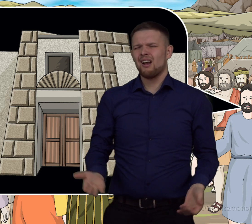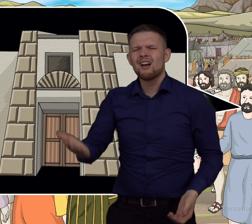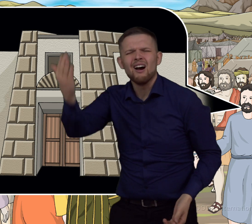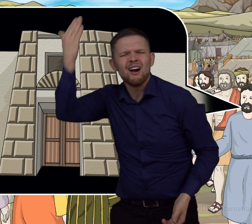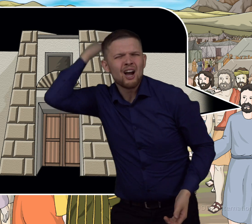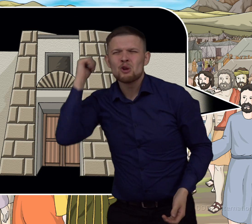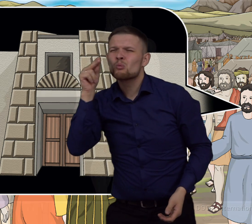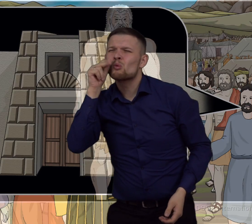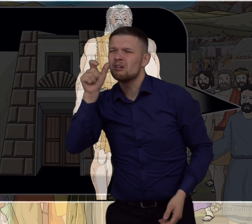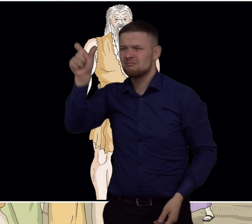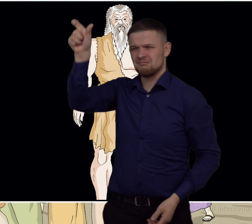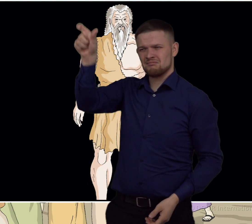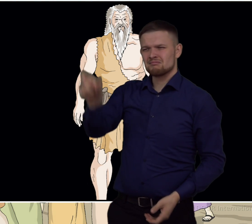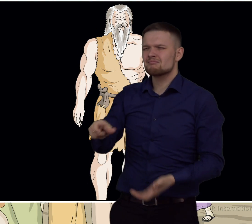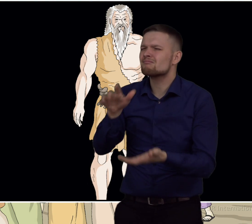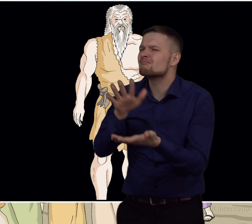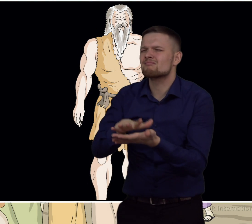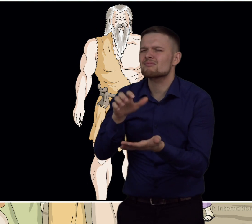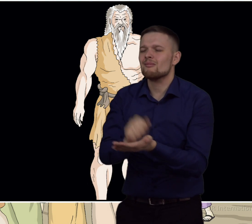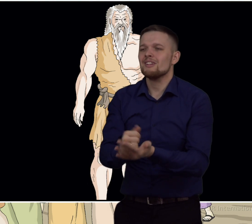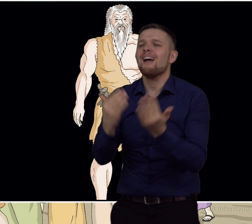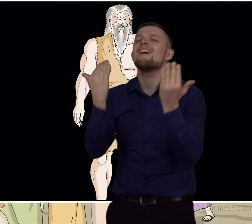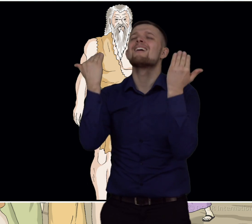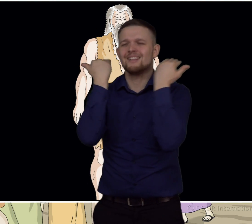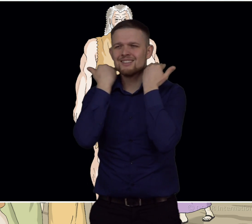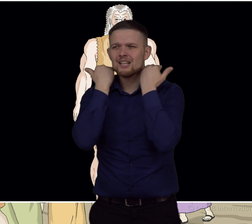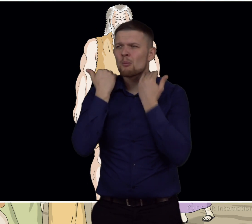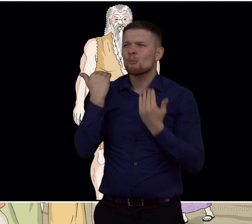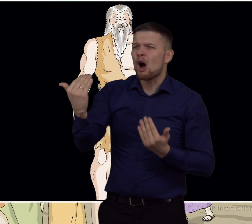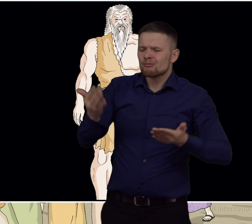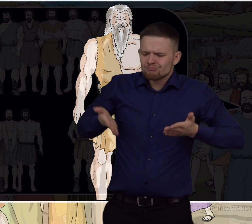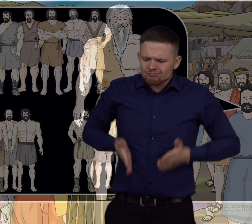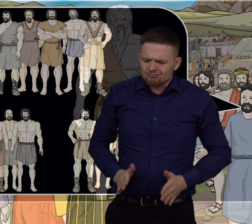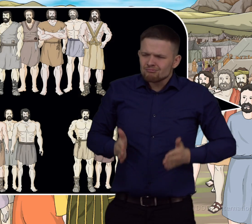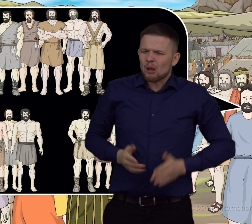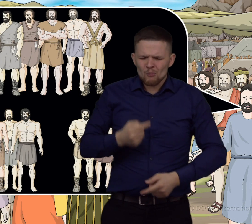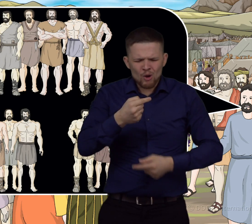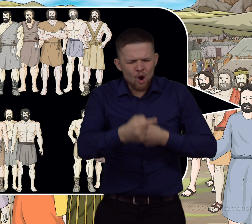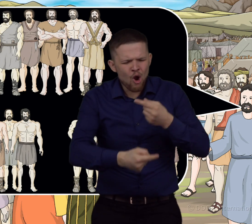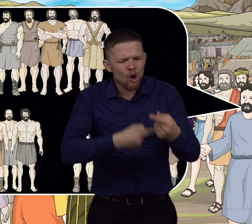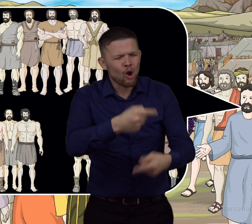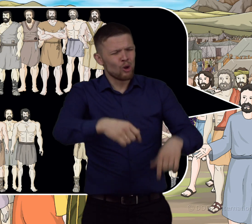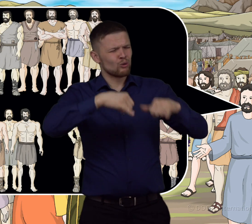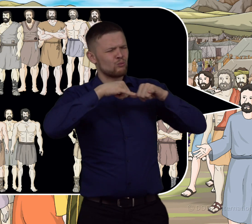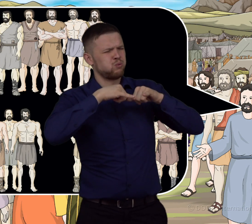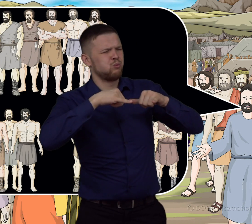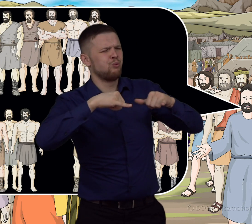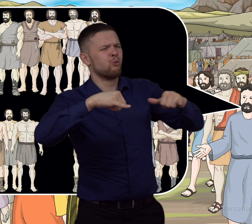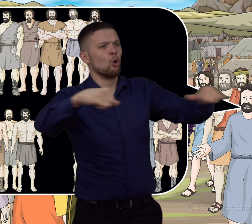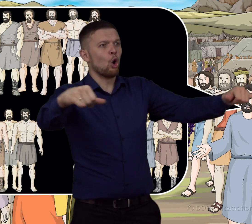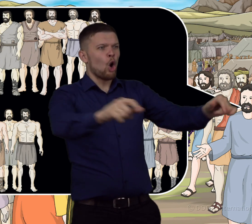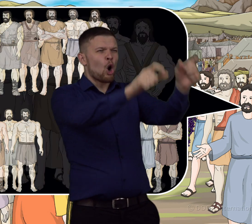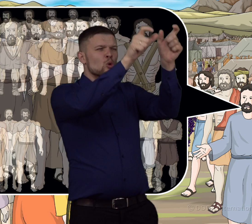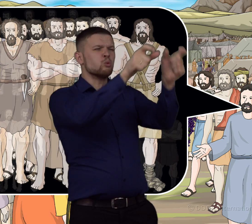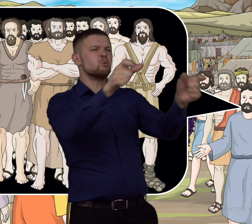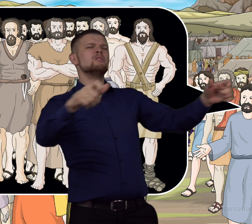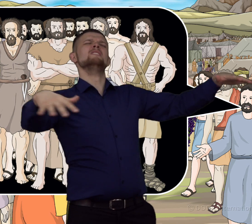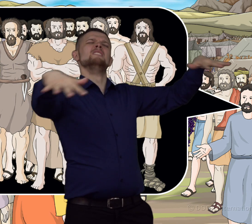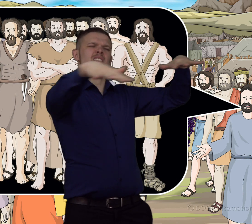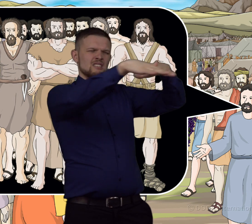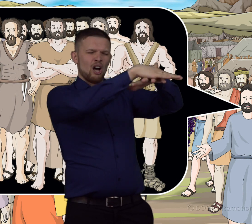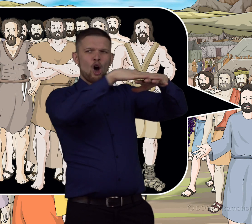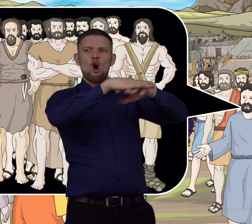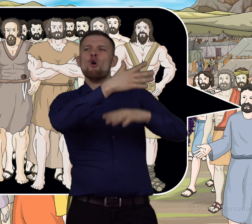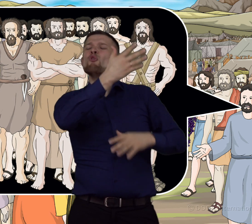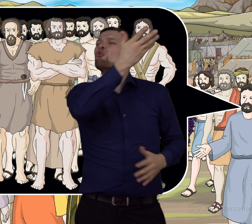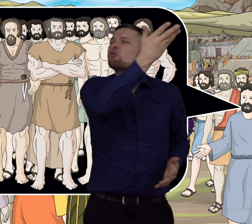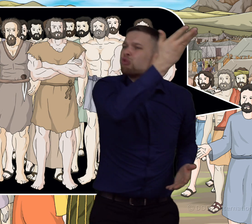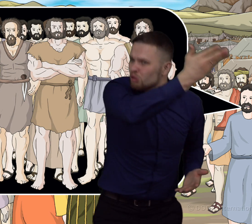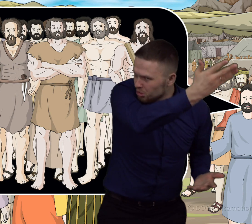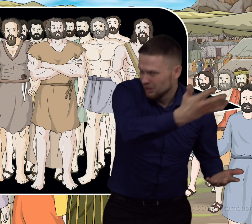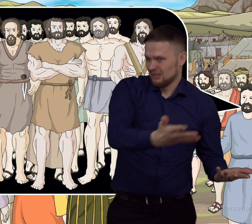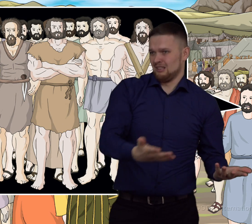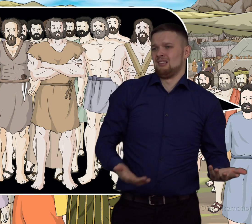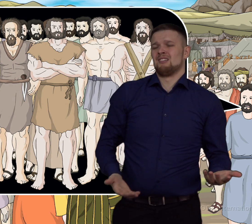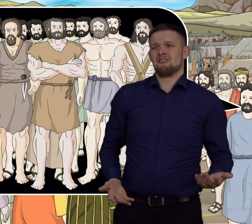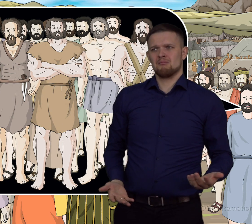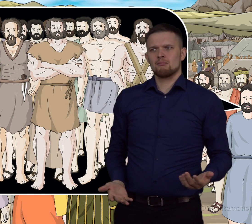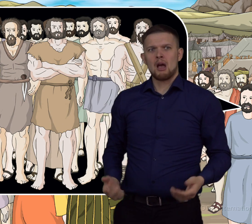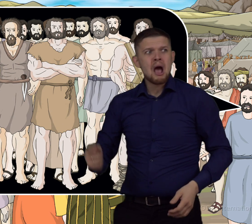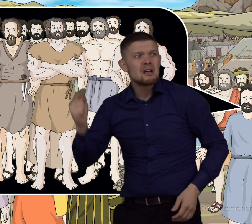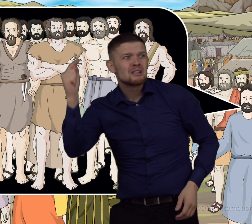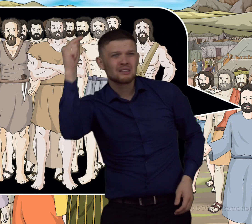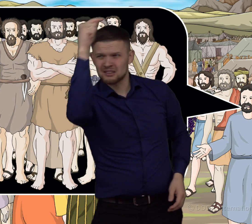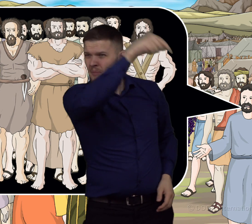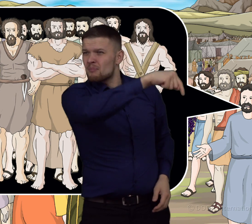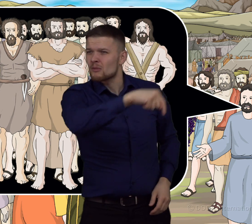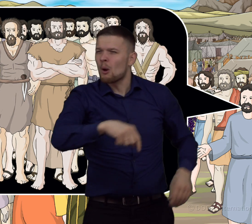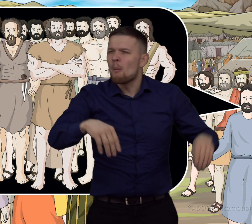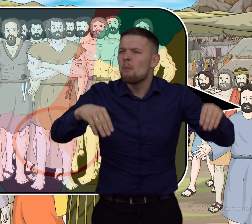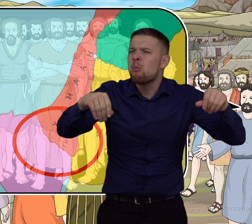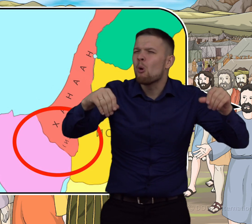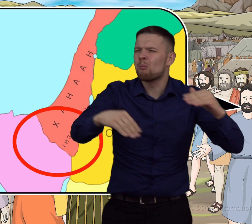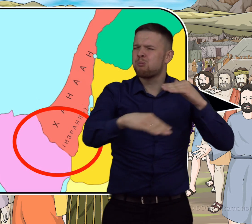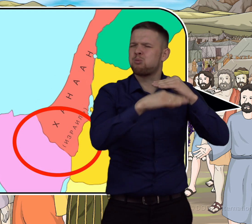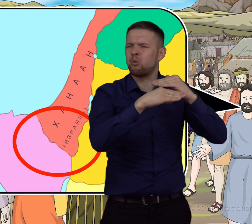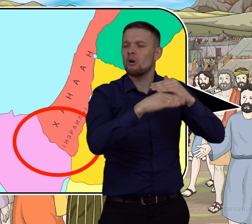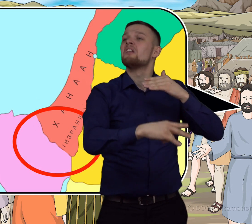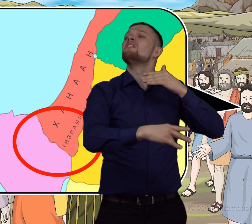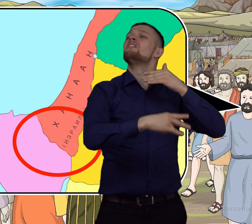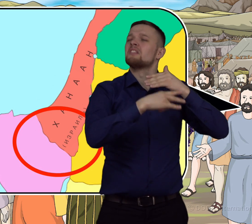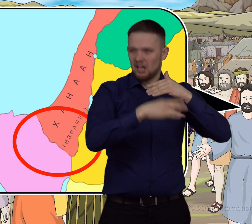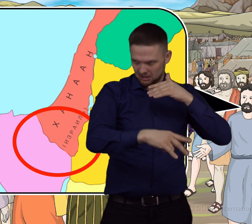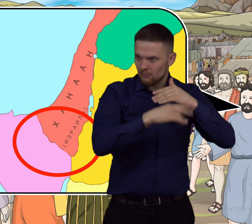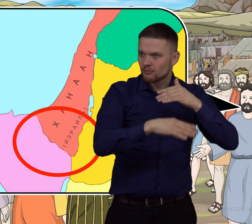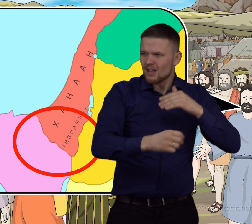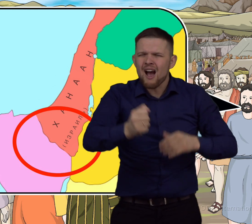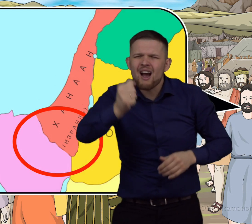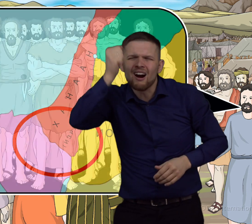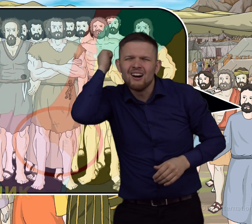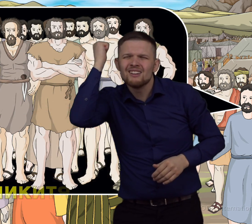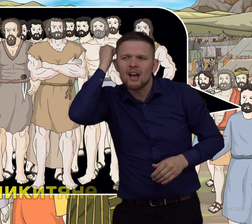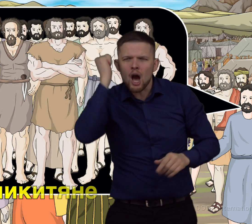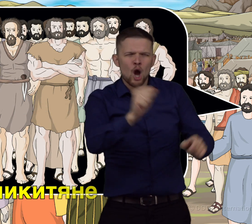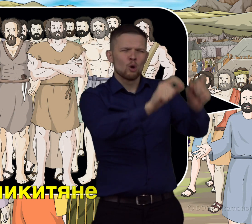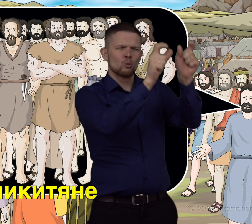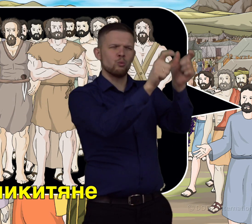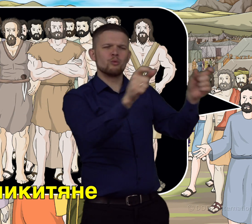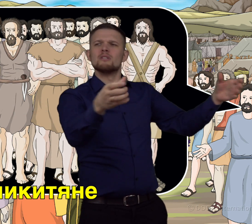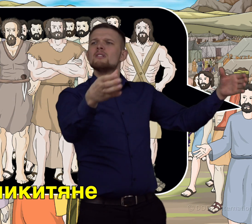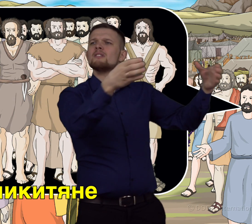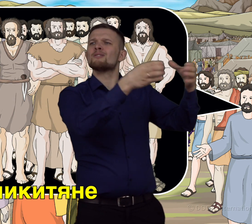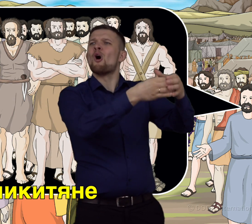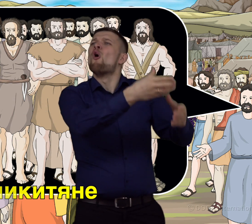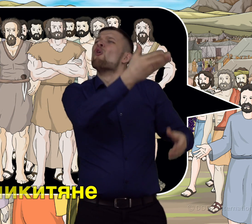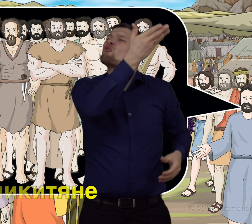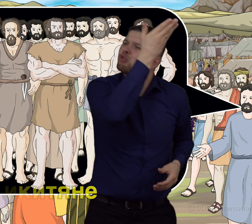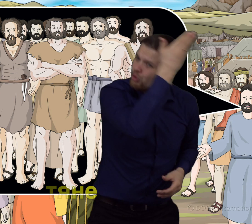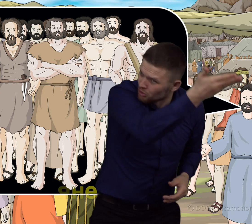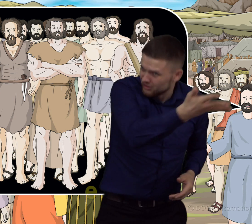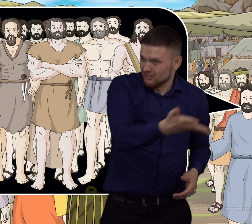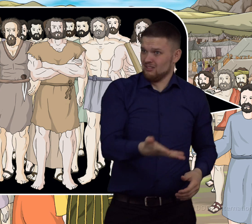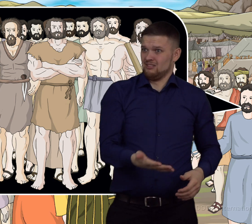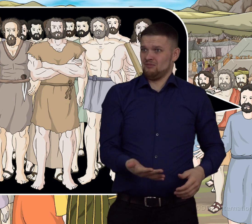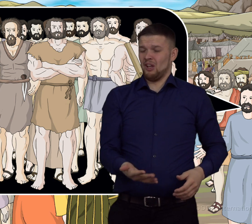We even saw the descendants of Anak there. The Amalekites live in the land of the Negev;